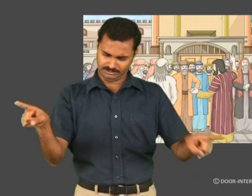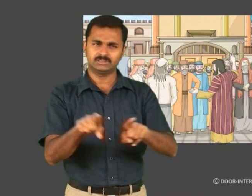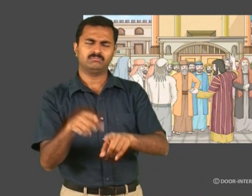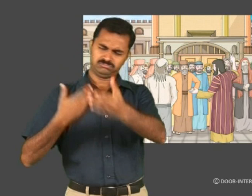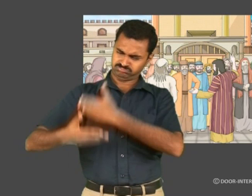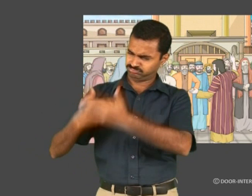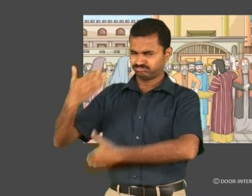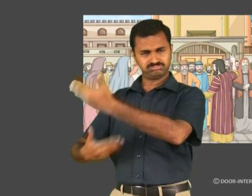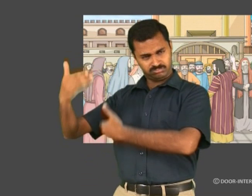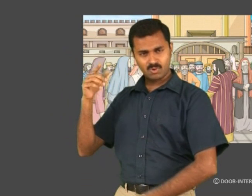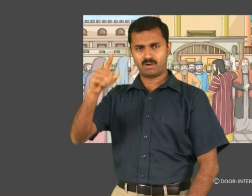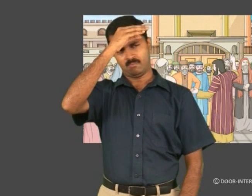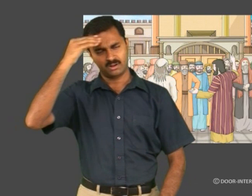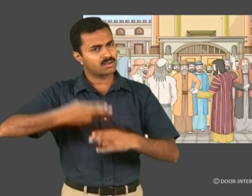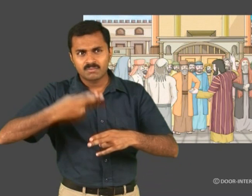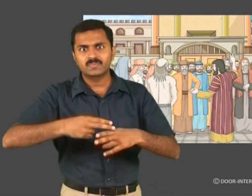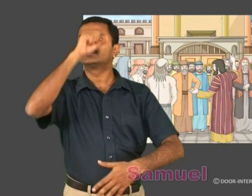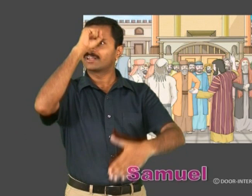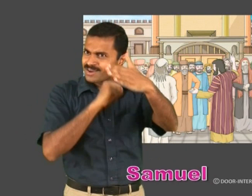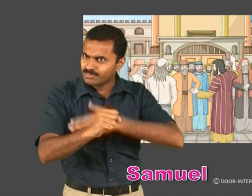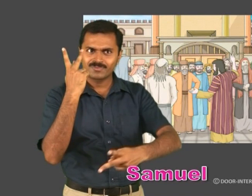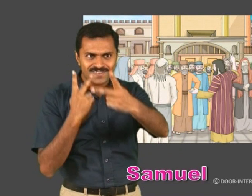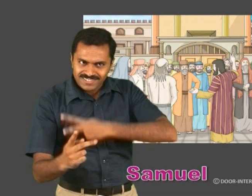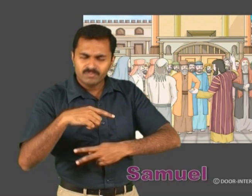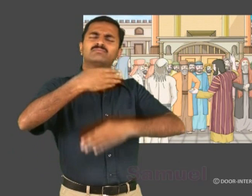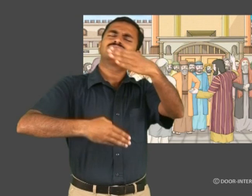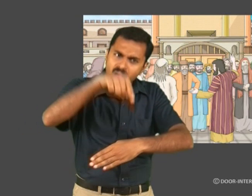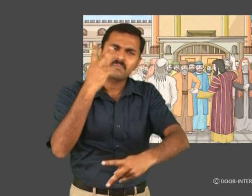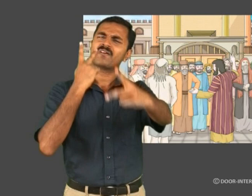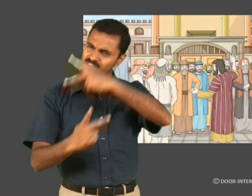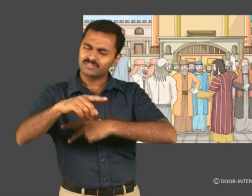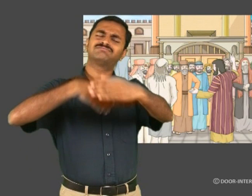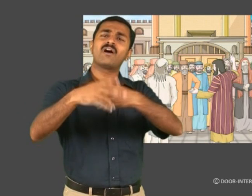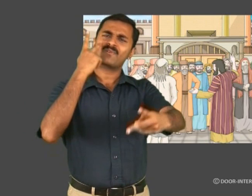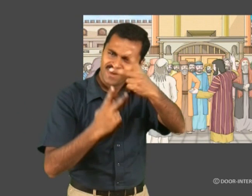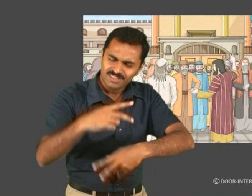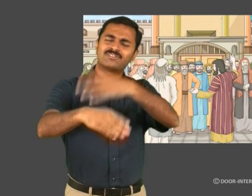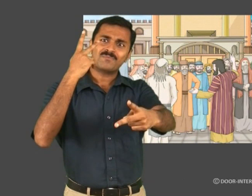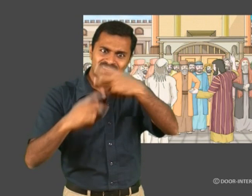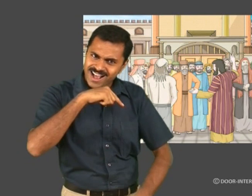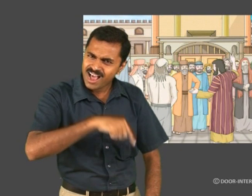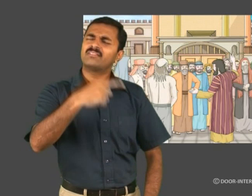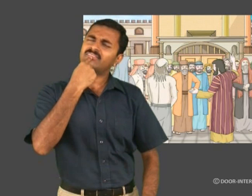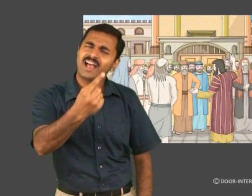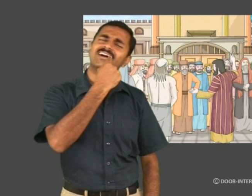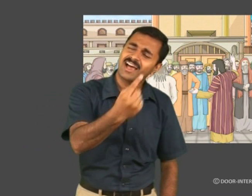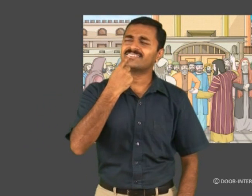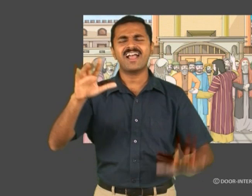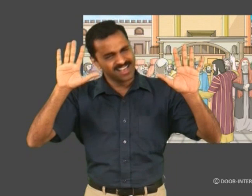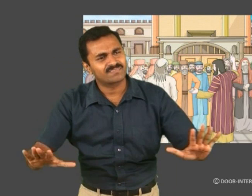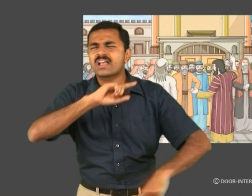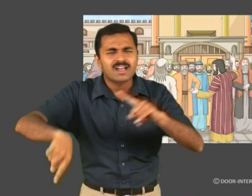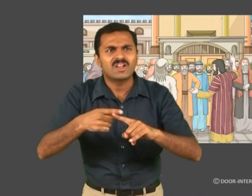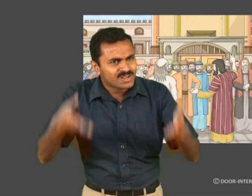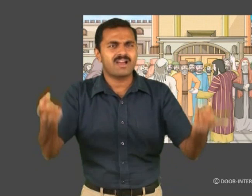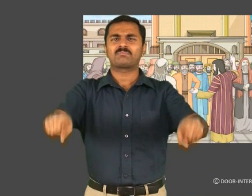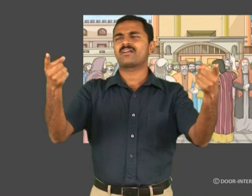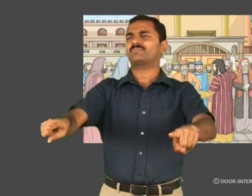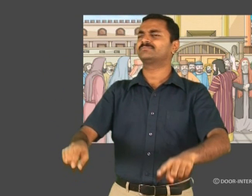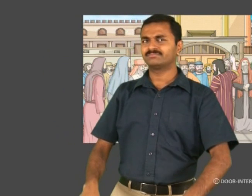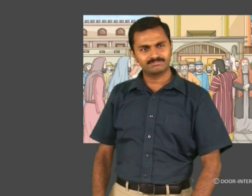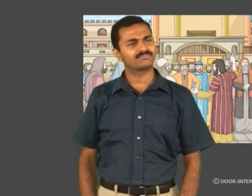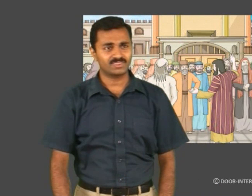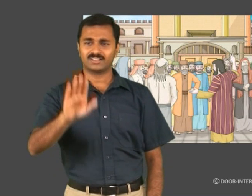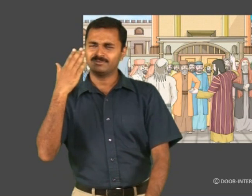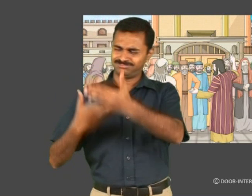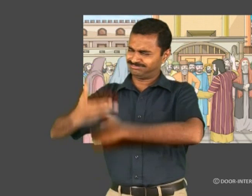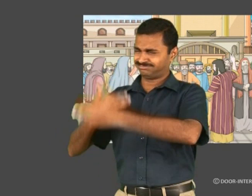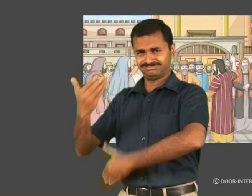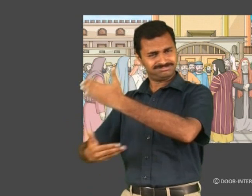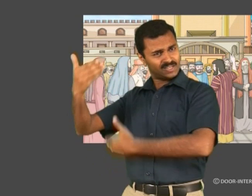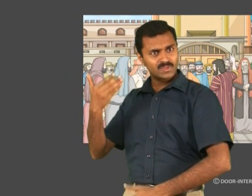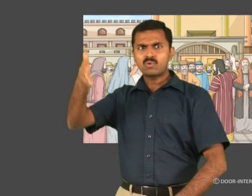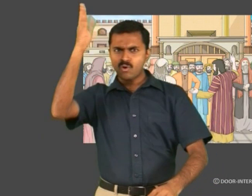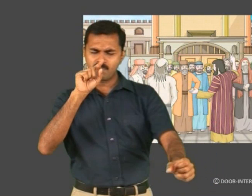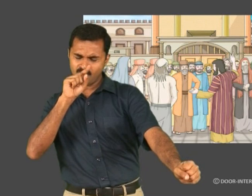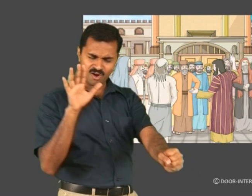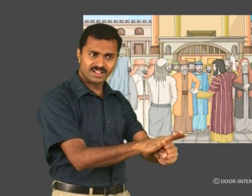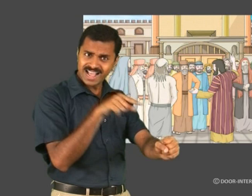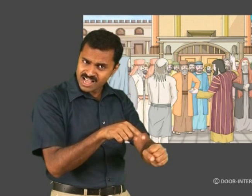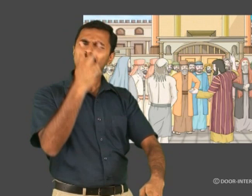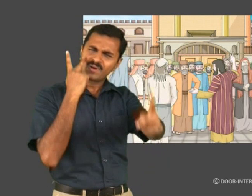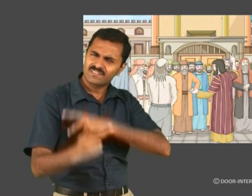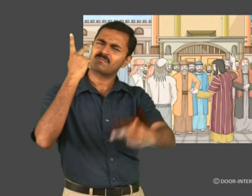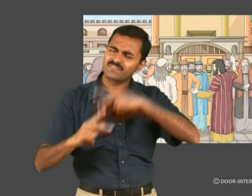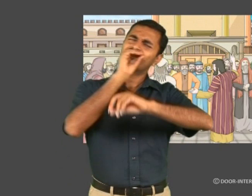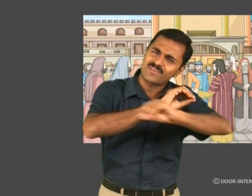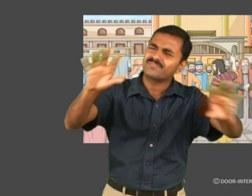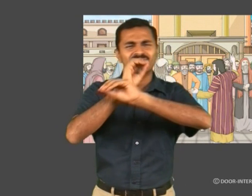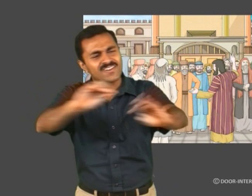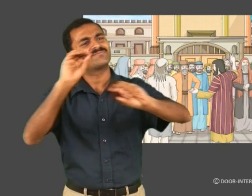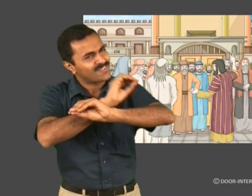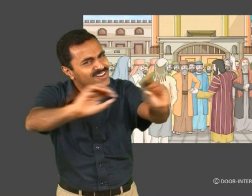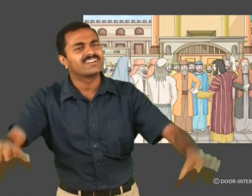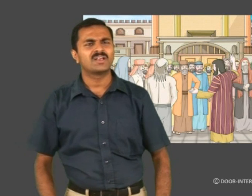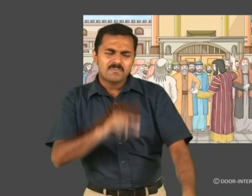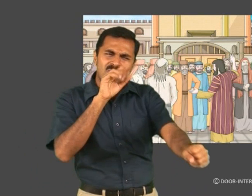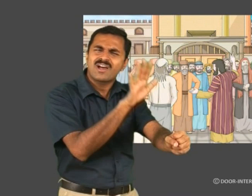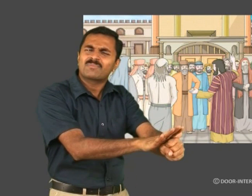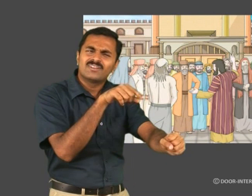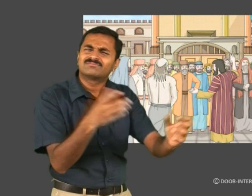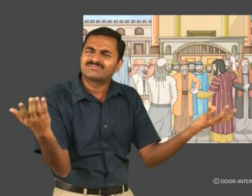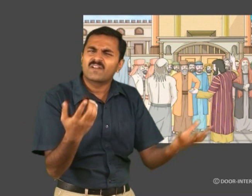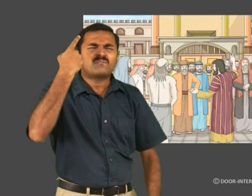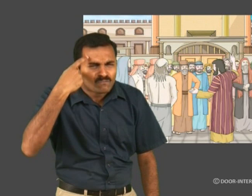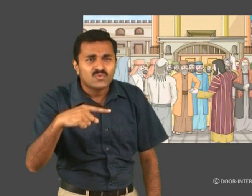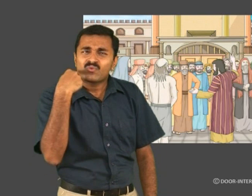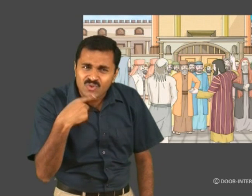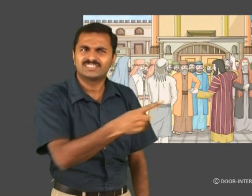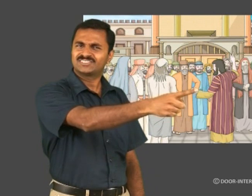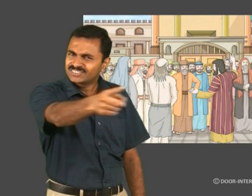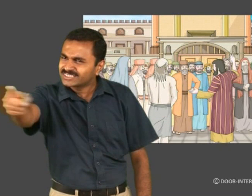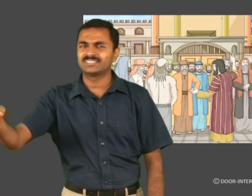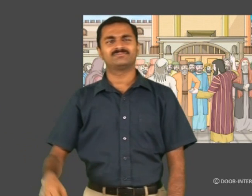Indeed, all the prophets from Samuel on, as many as have spoken, have proclaimed these days.